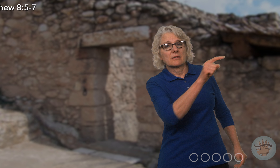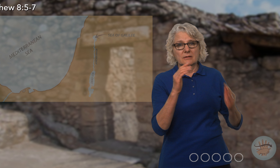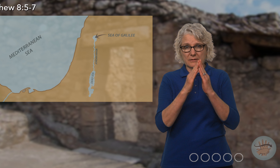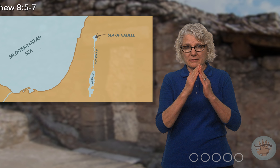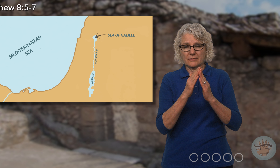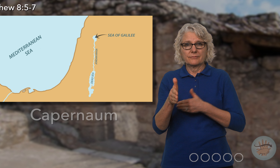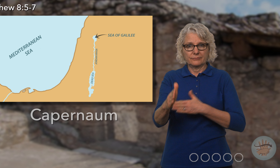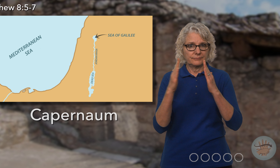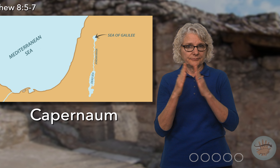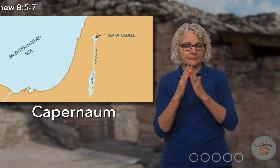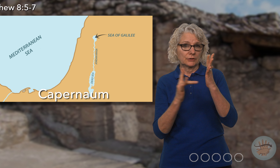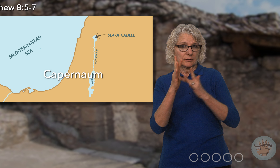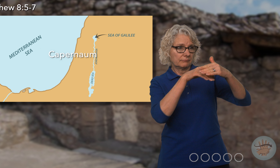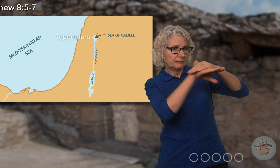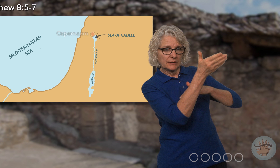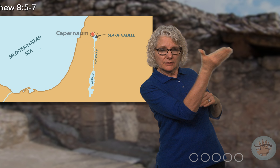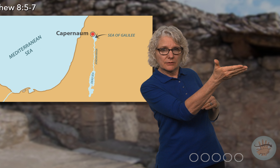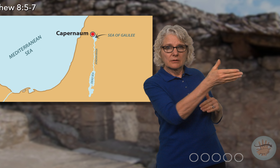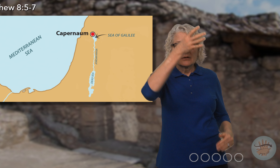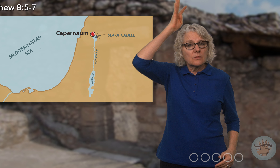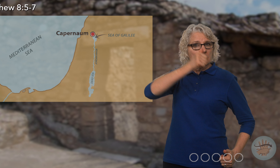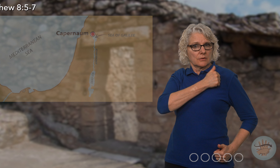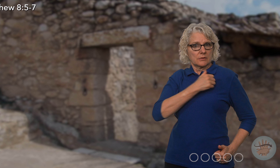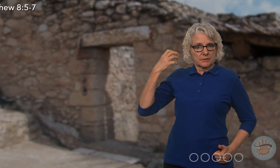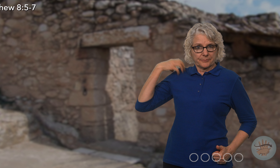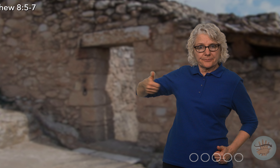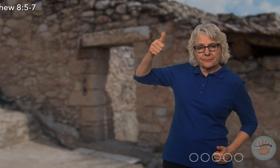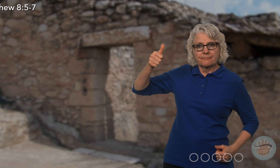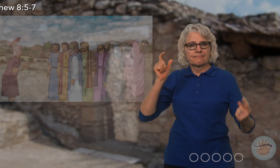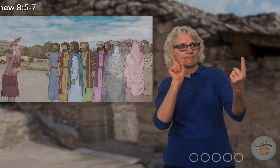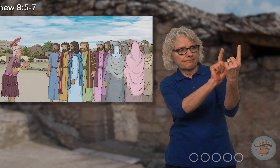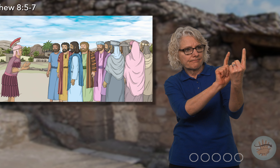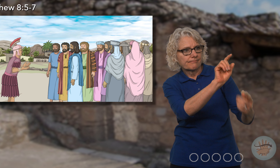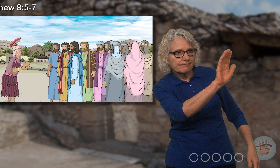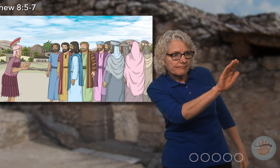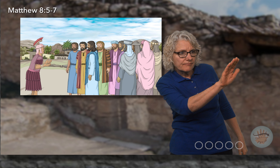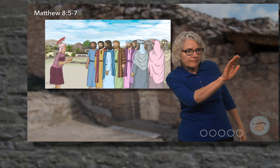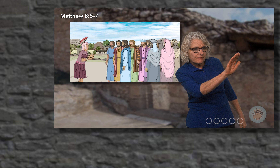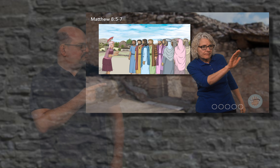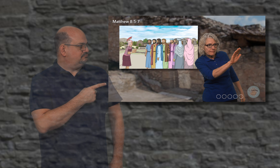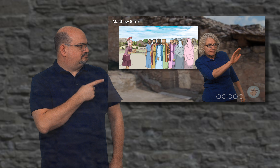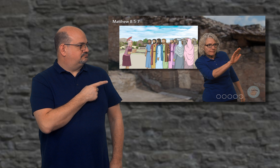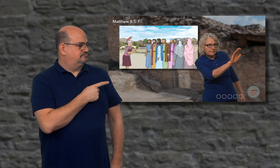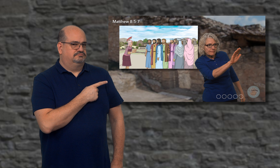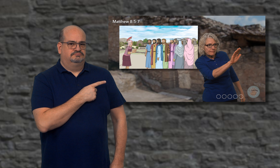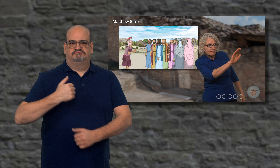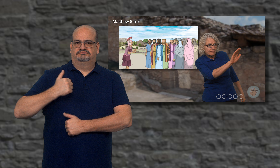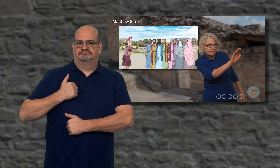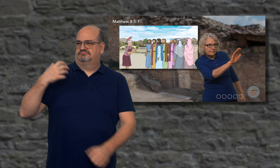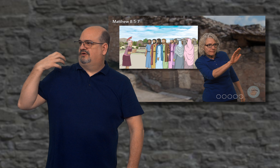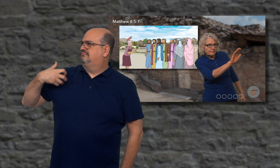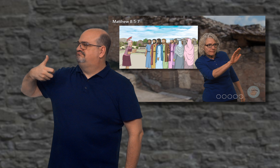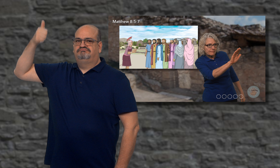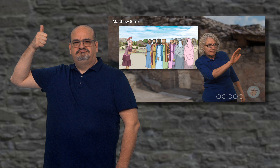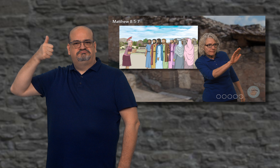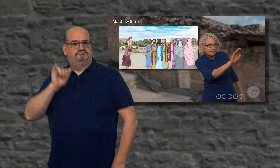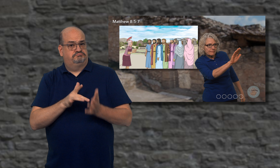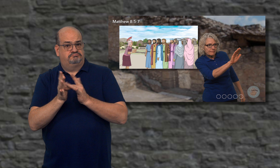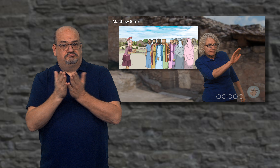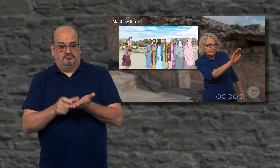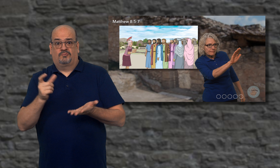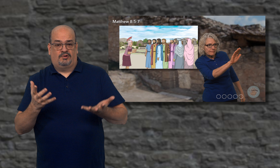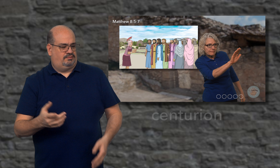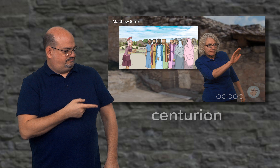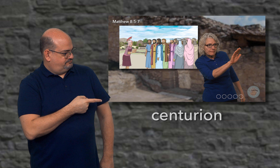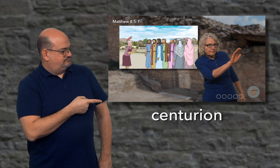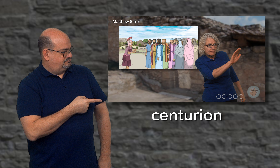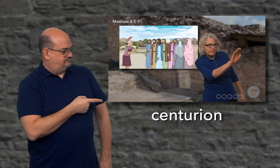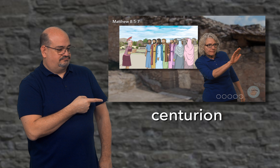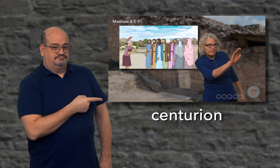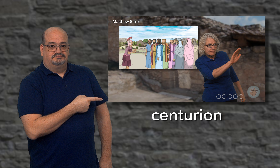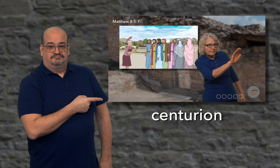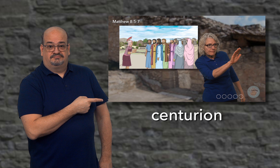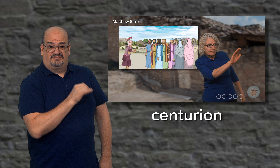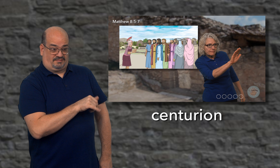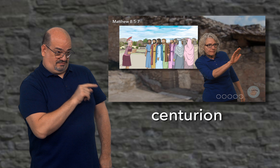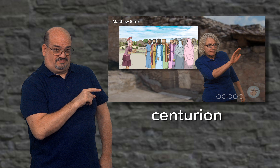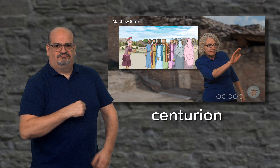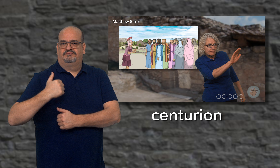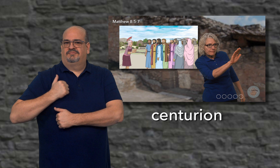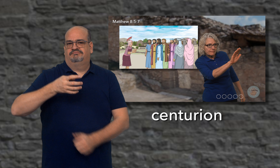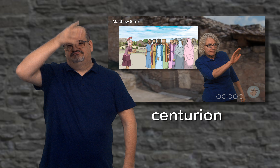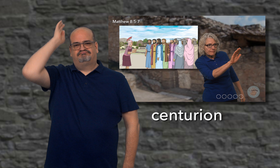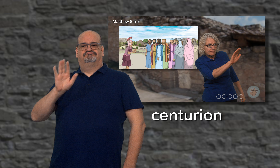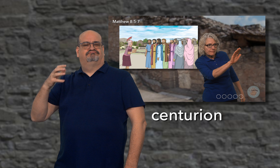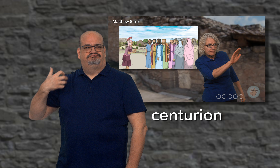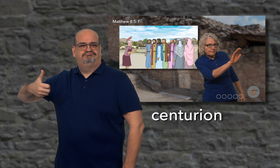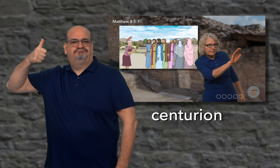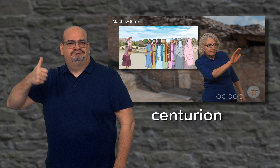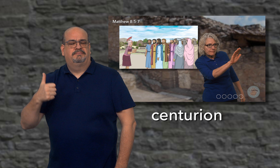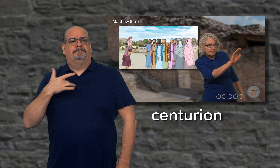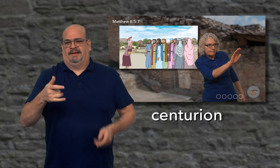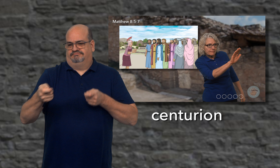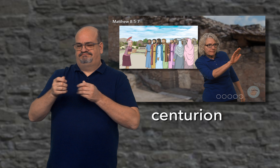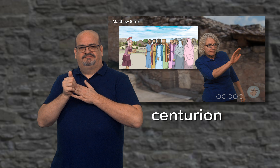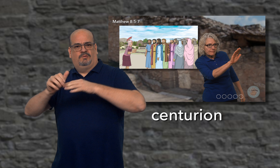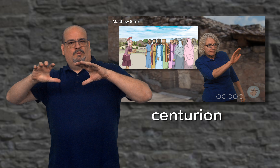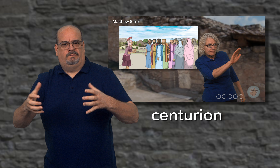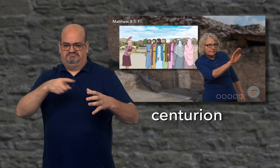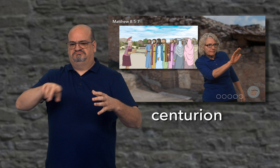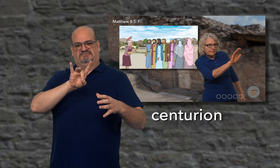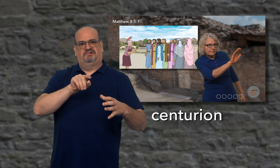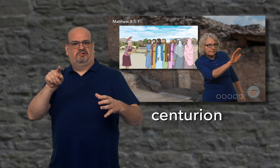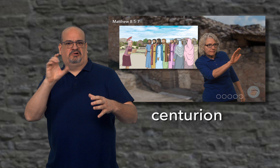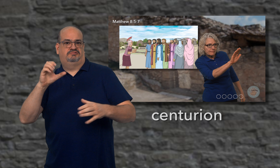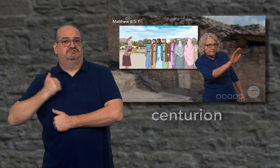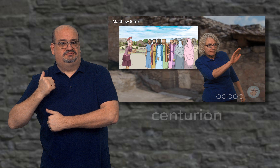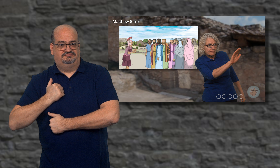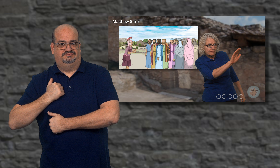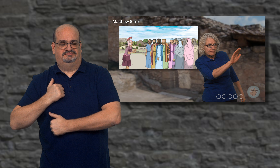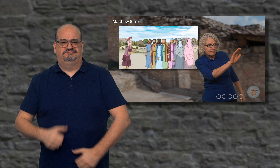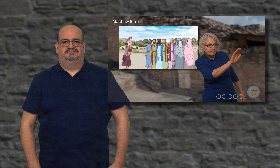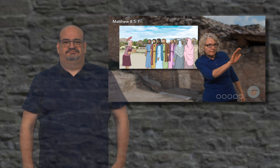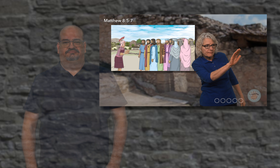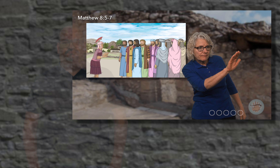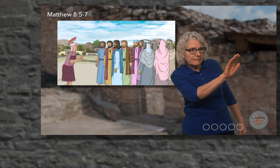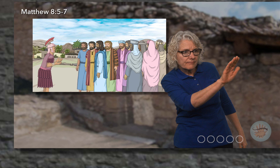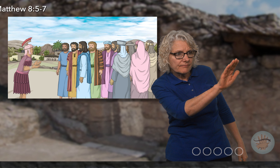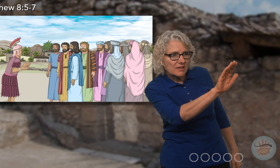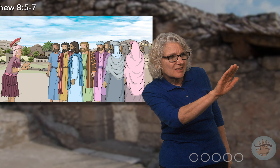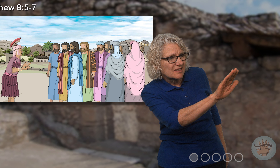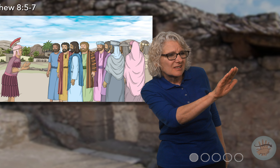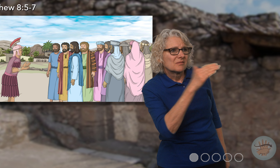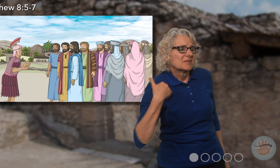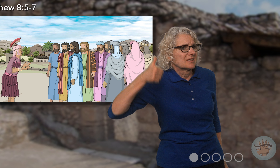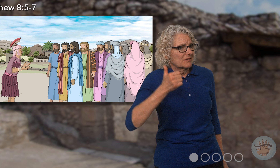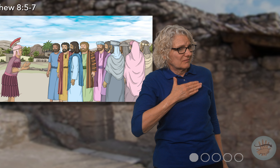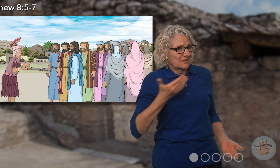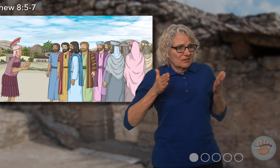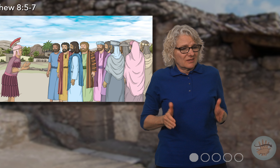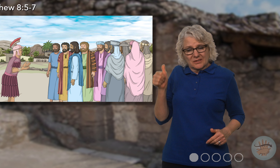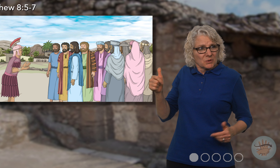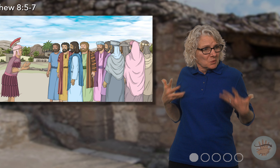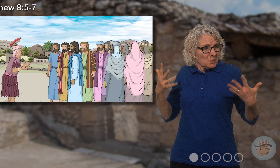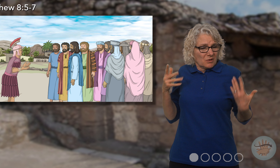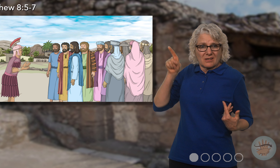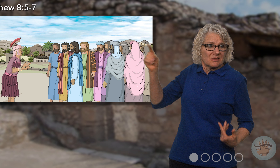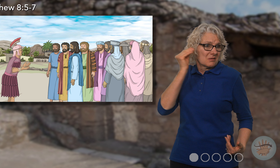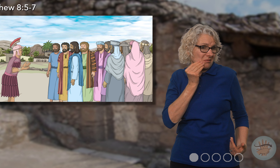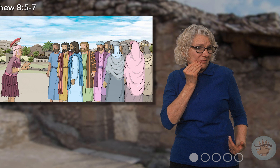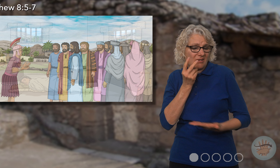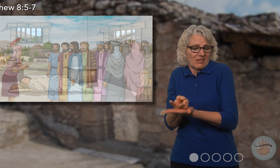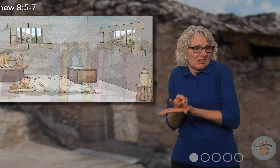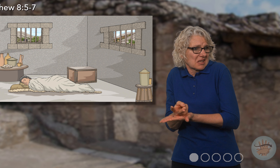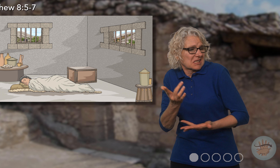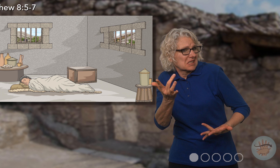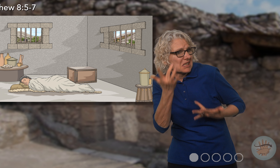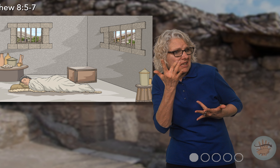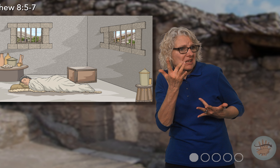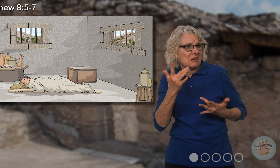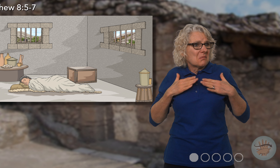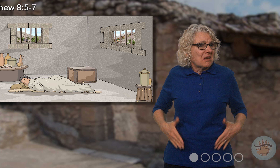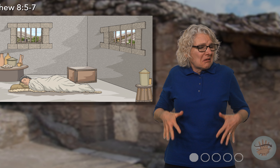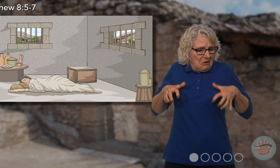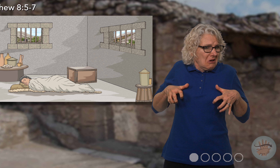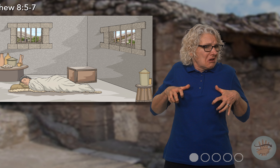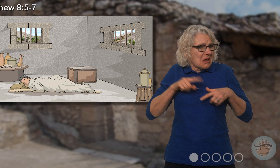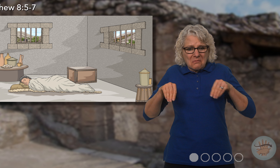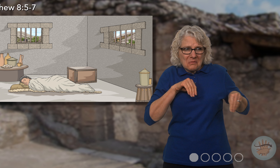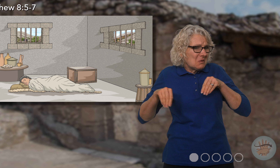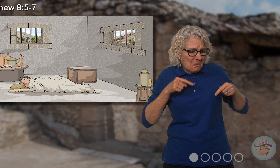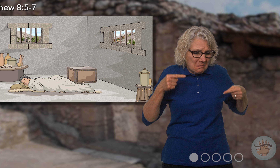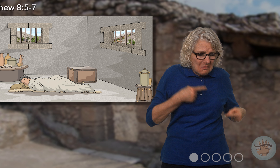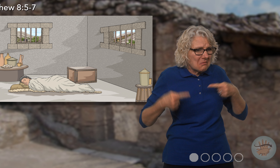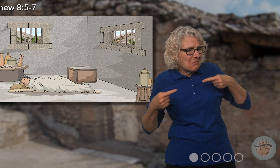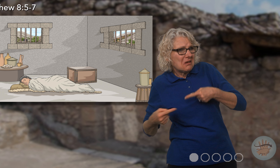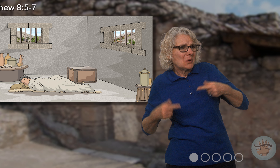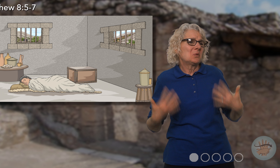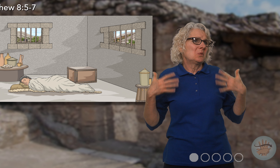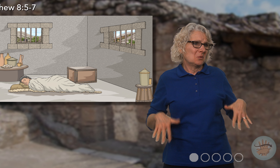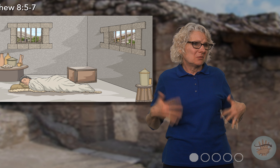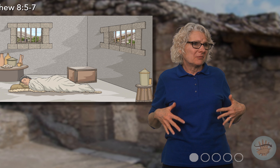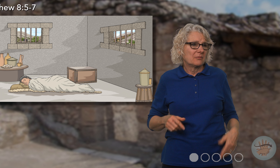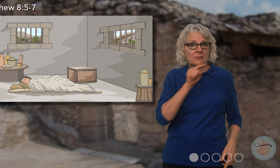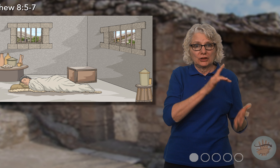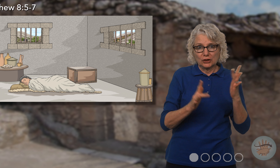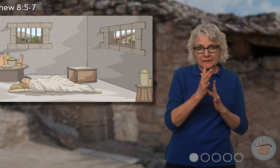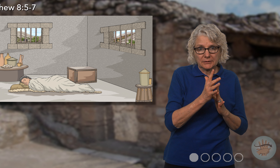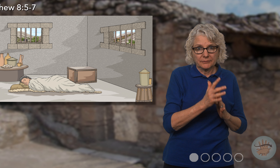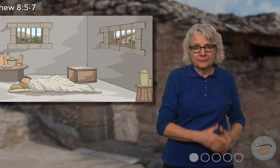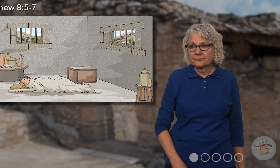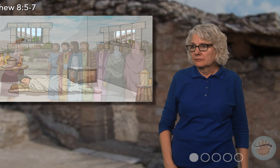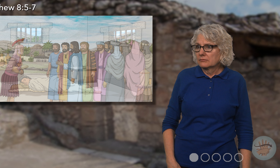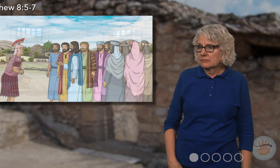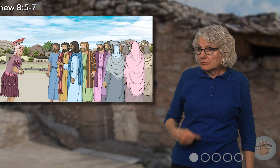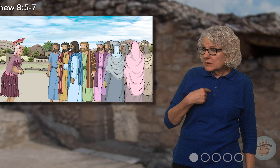When Jesus had entered Capernaum, a centurion came and pleaded with Him, “Lord, my servant lies at home, paralyzed and in terrible agony.”